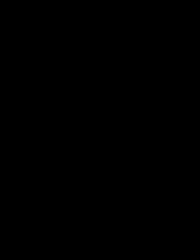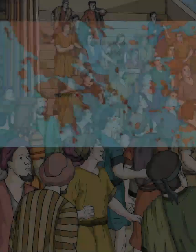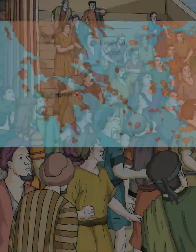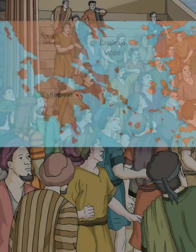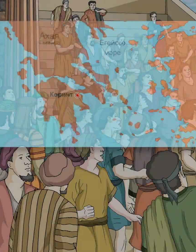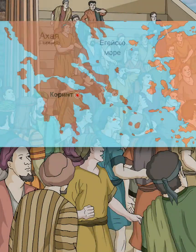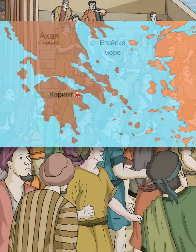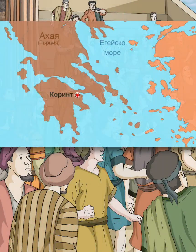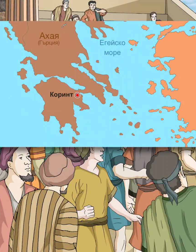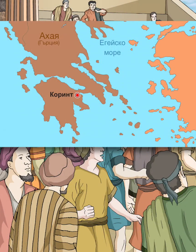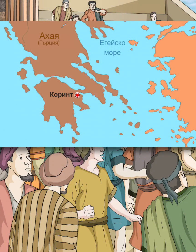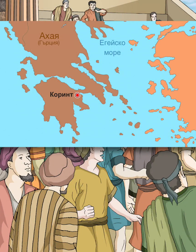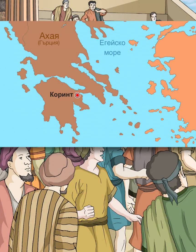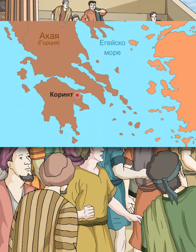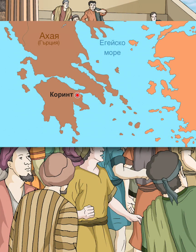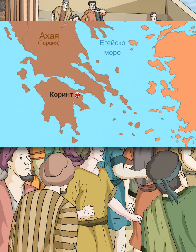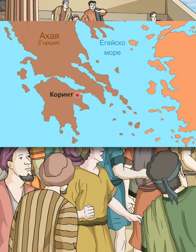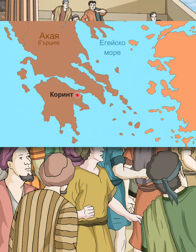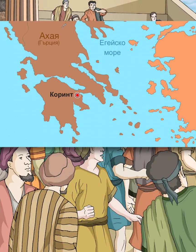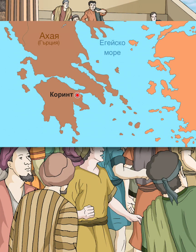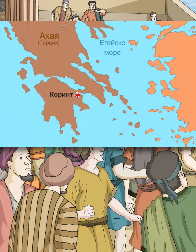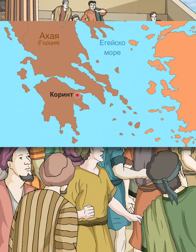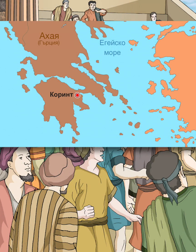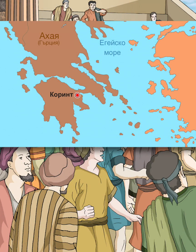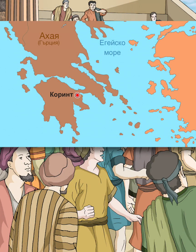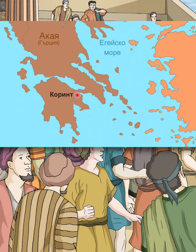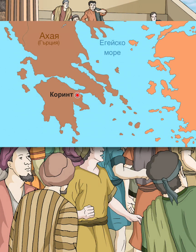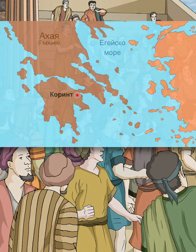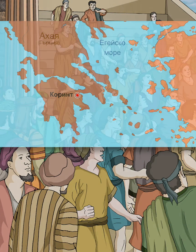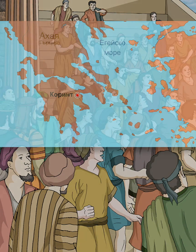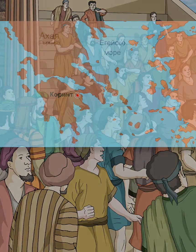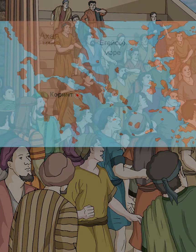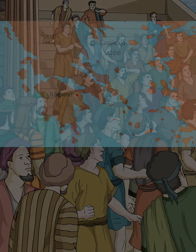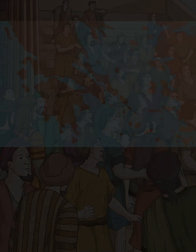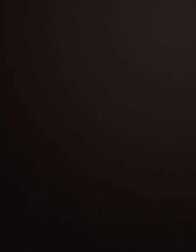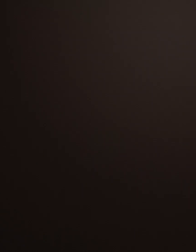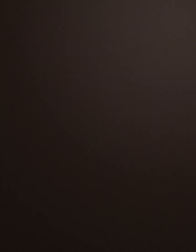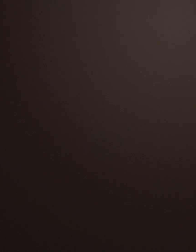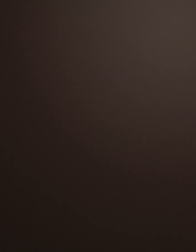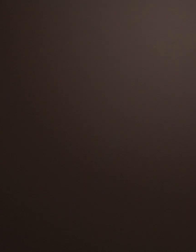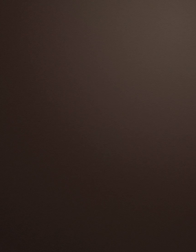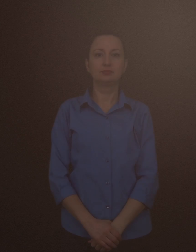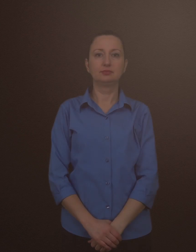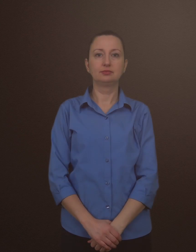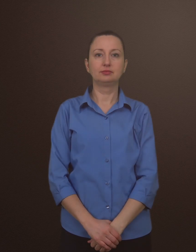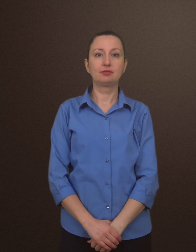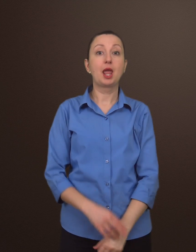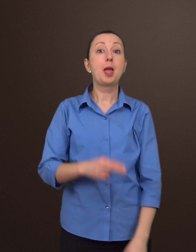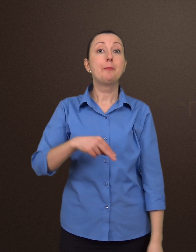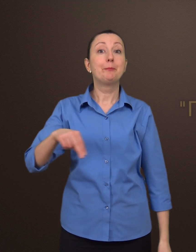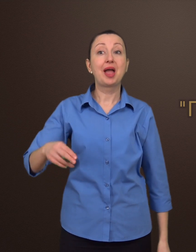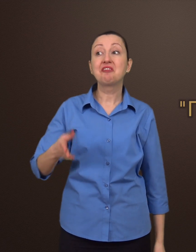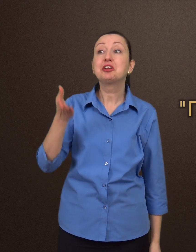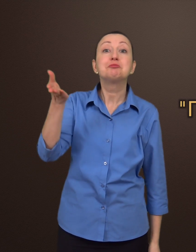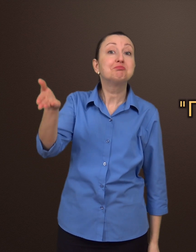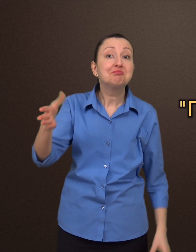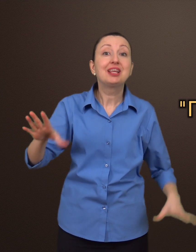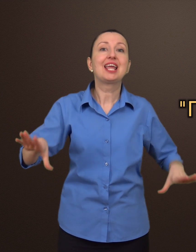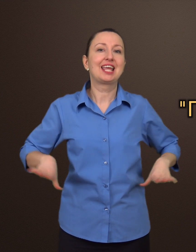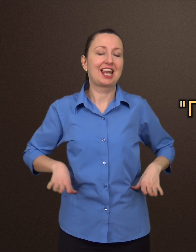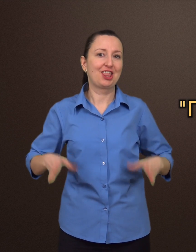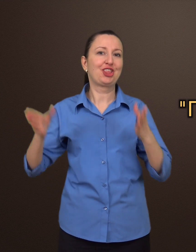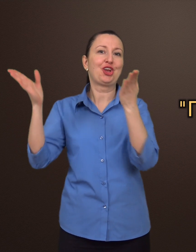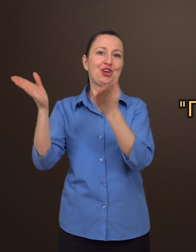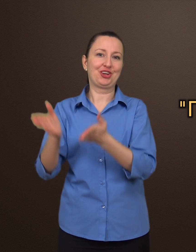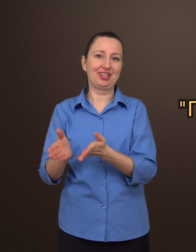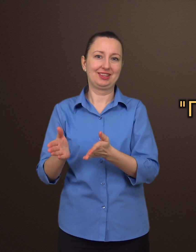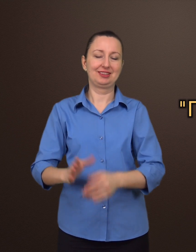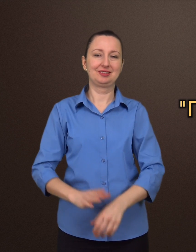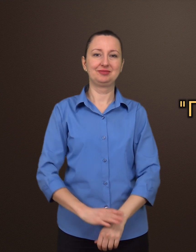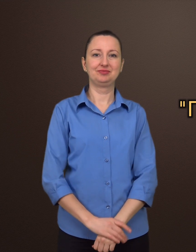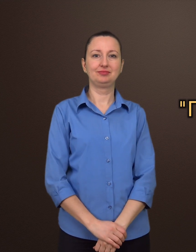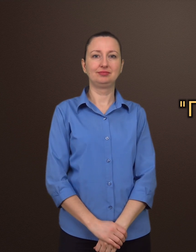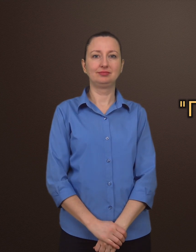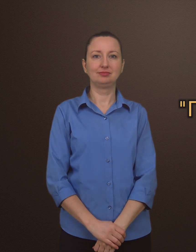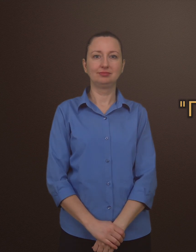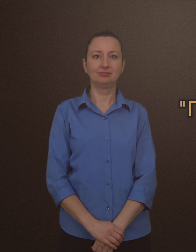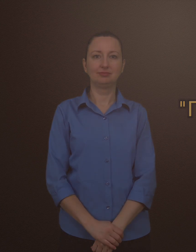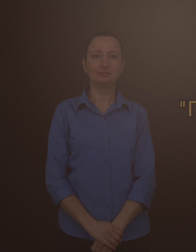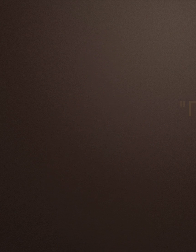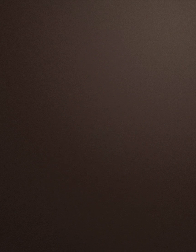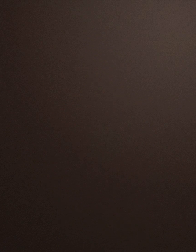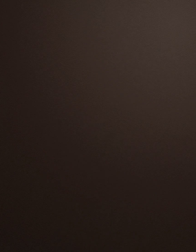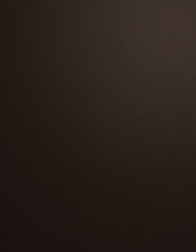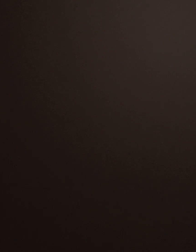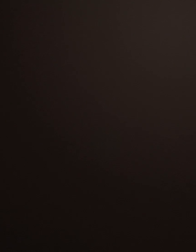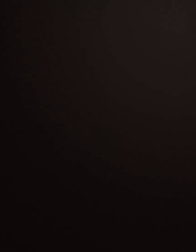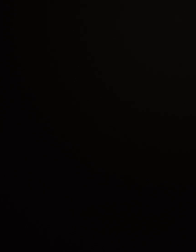Paul preaches in Corinth